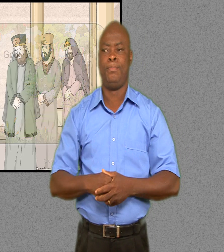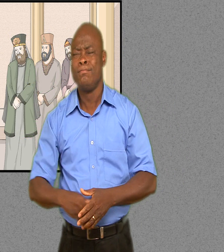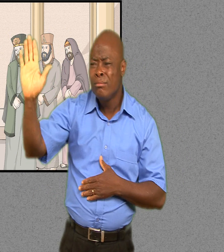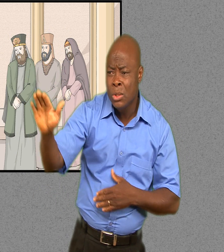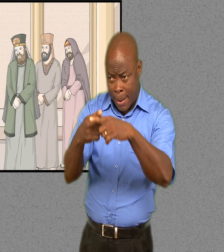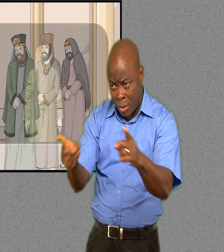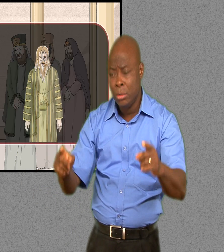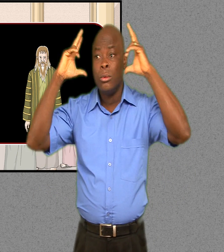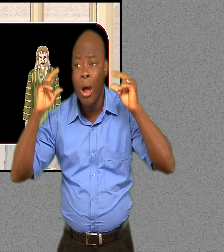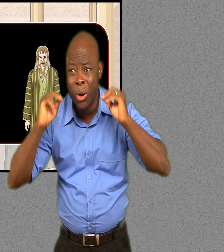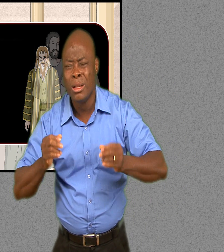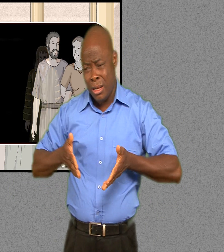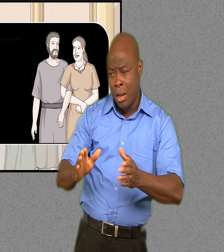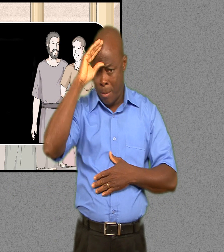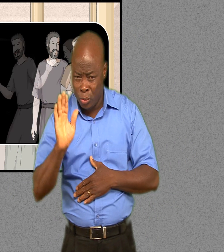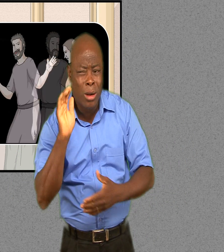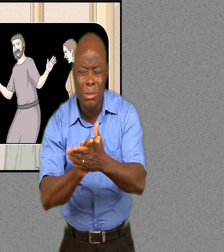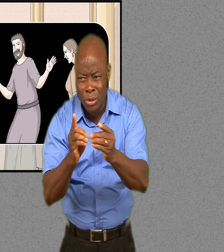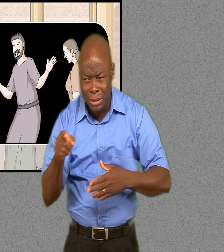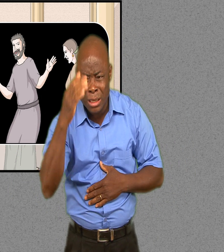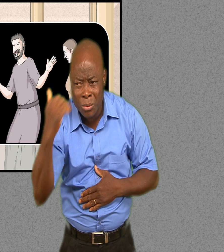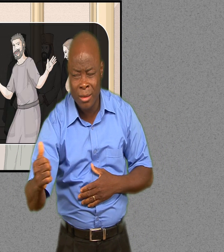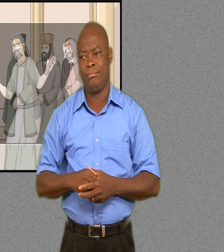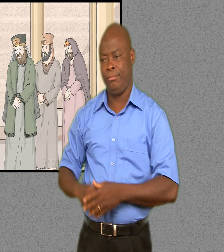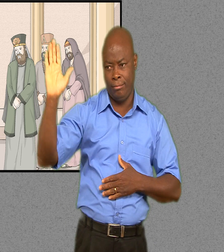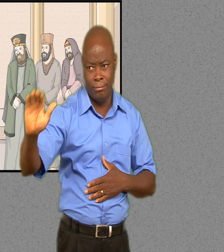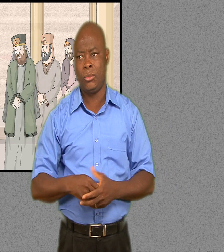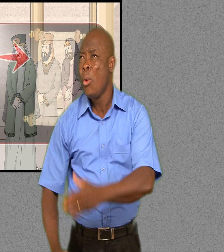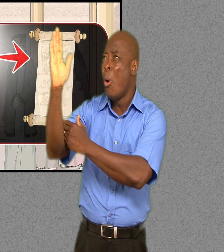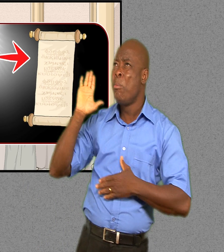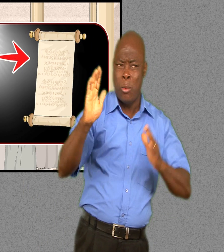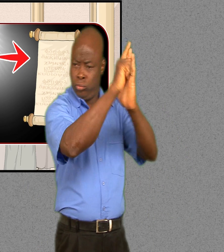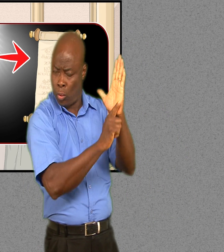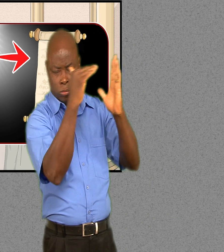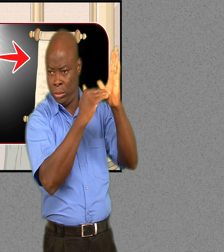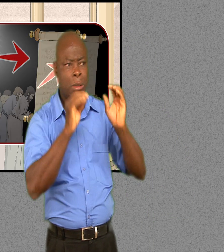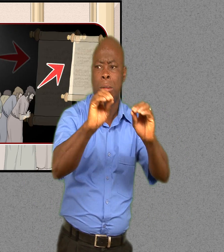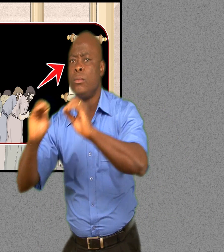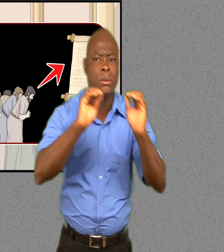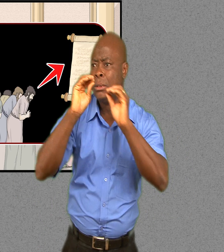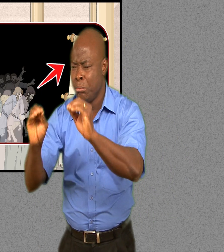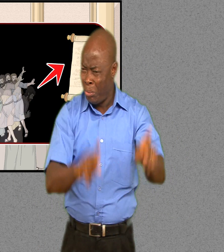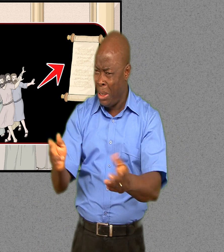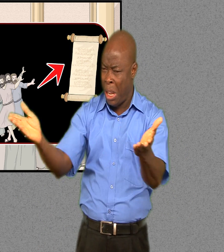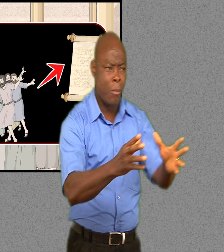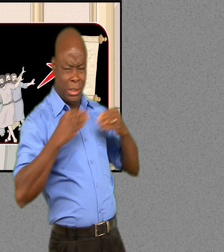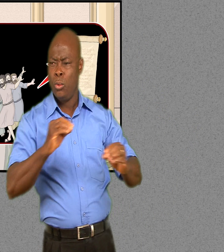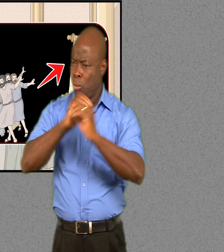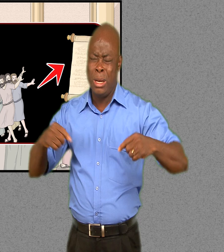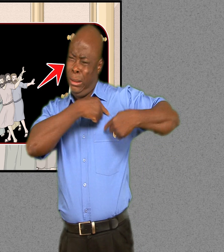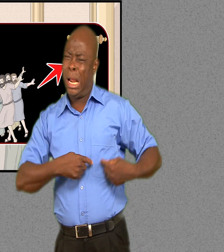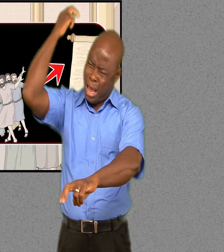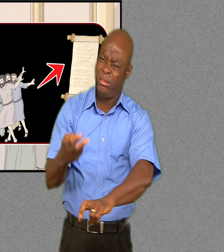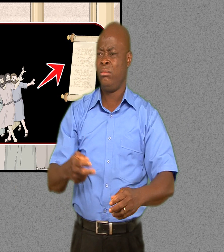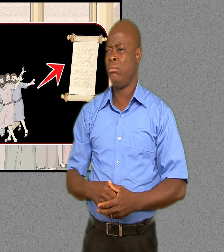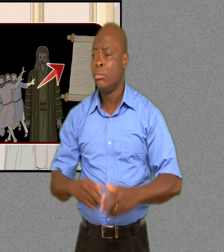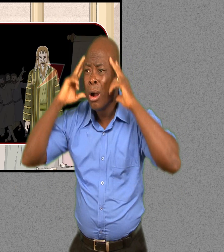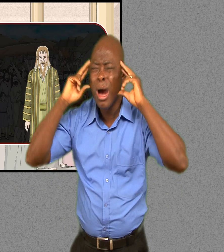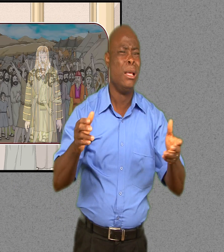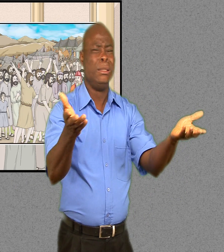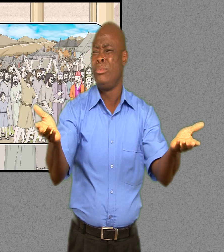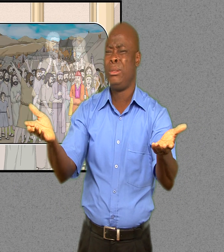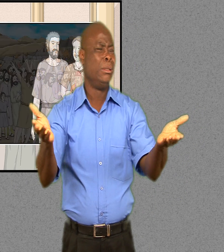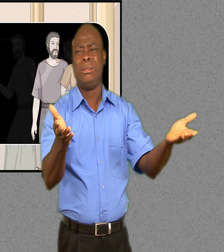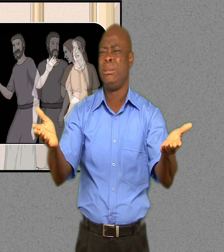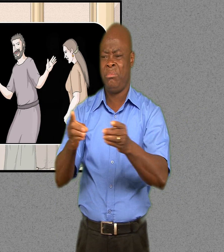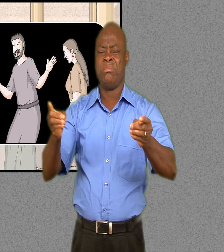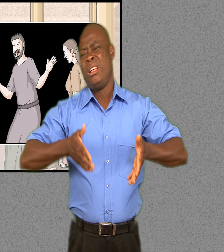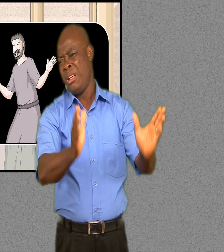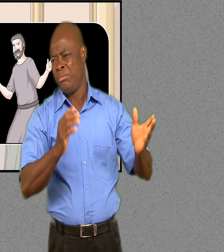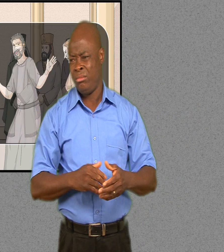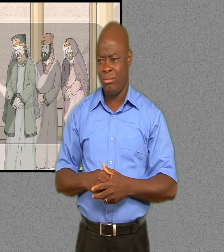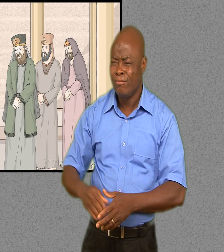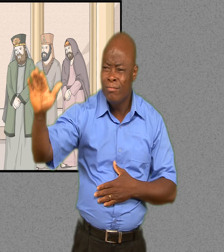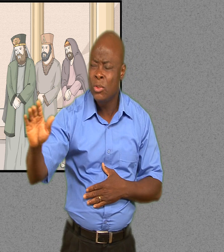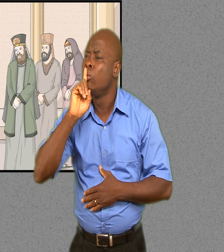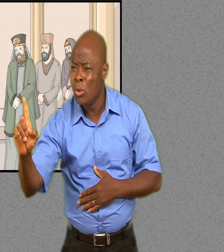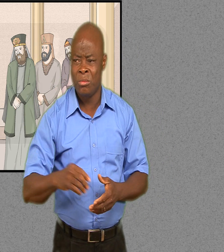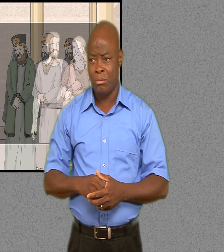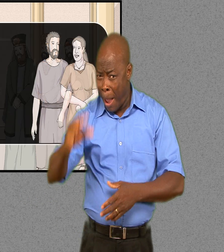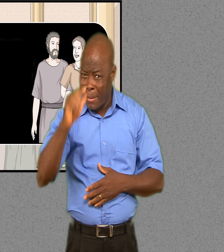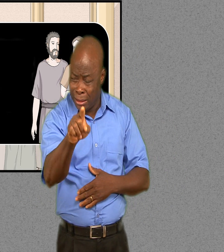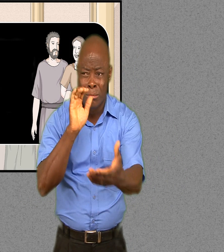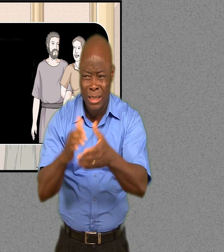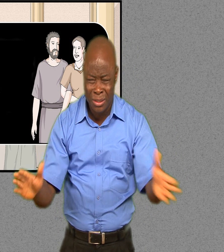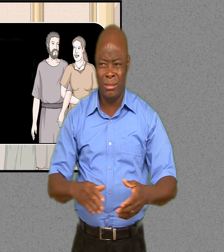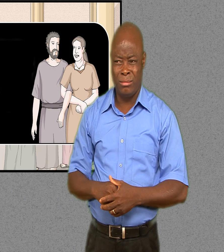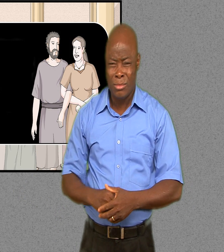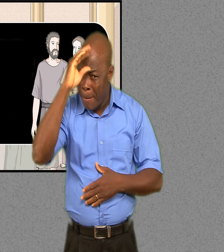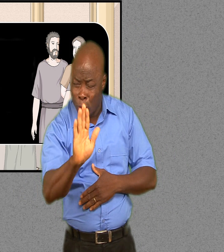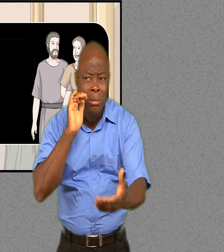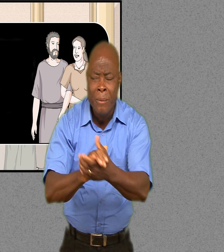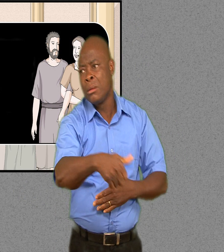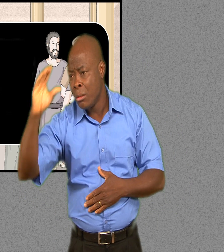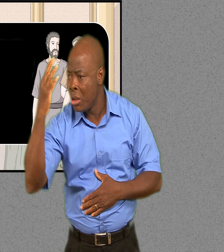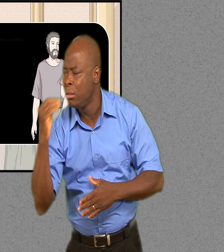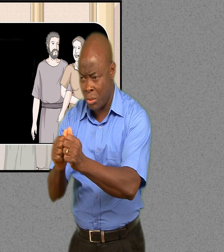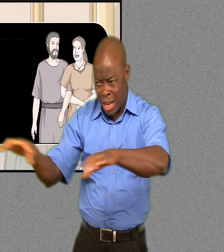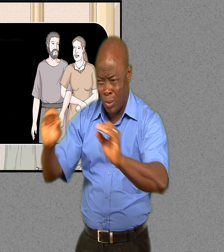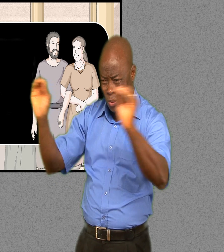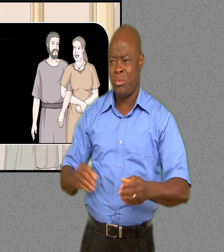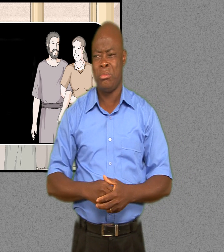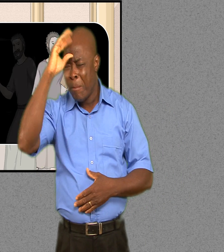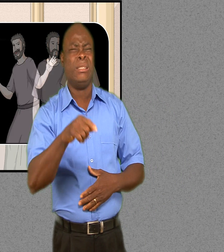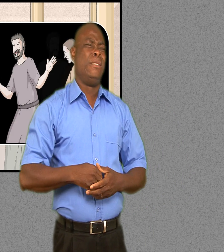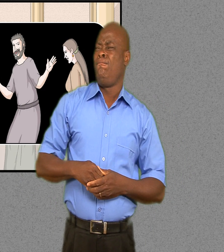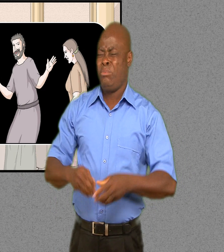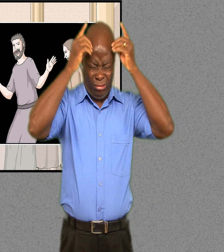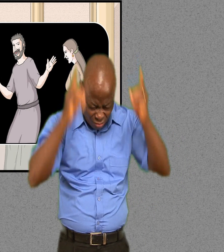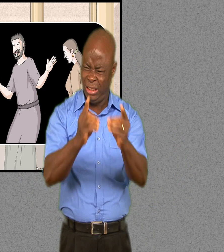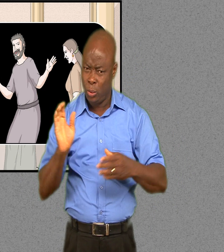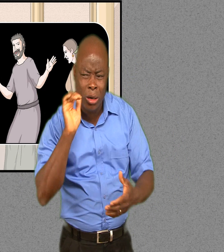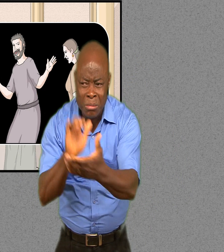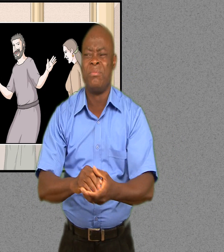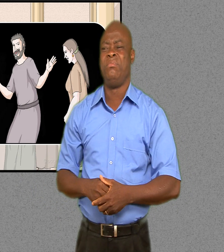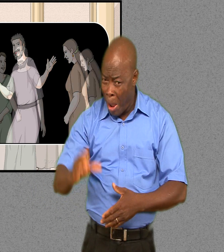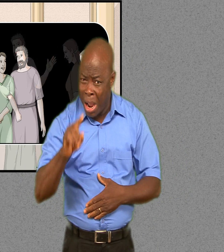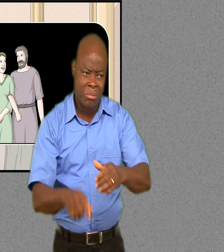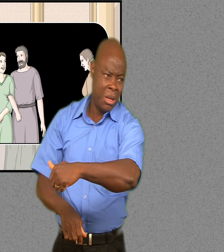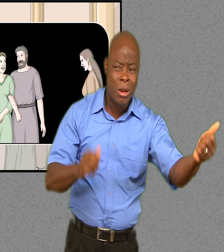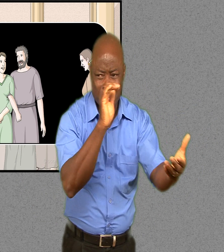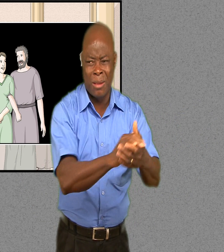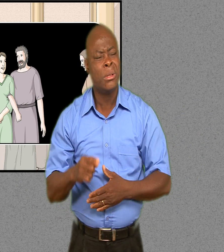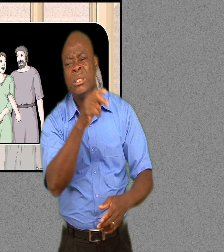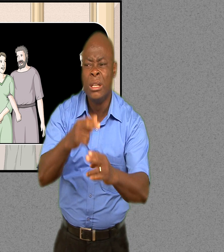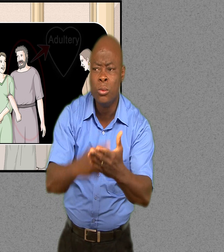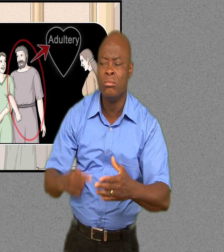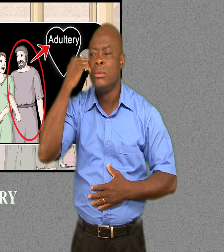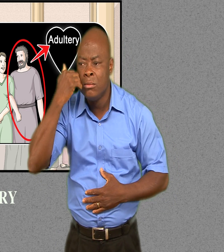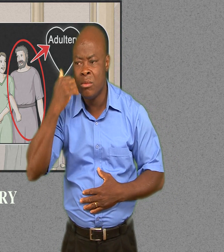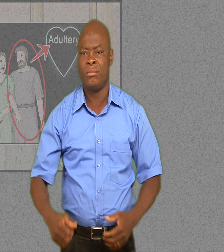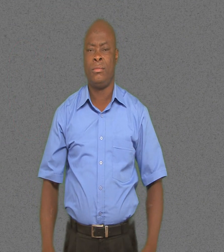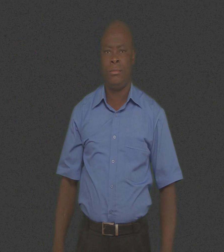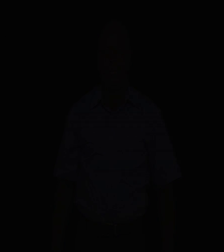Now I tell you that whoever divorces his wife, except for sexual immorality, and marries another woman, commits adultery.”